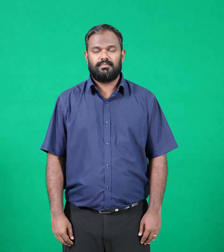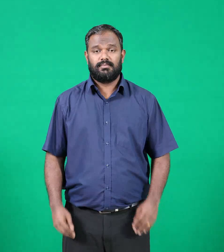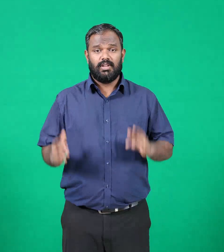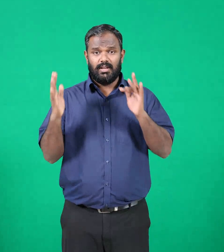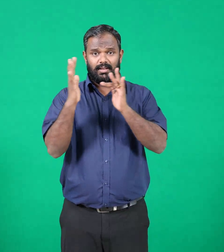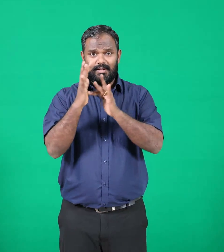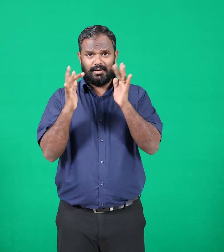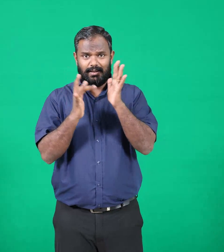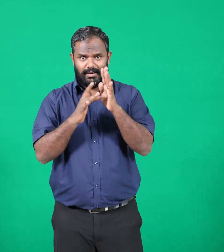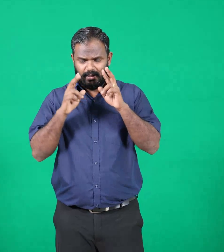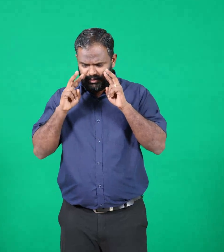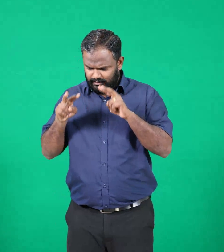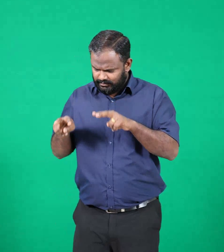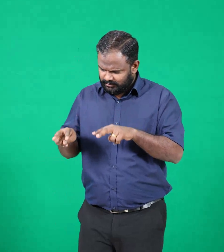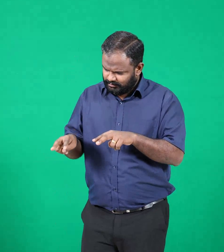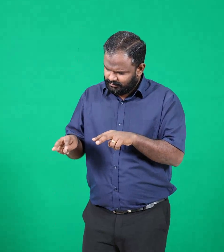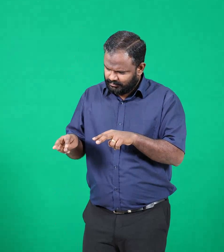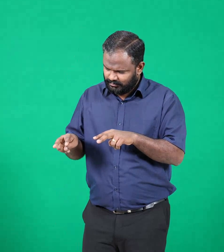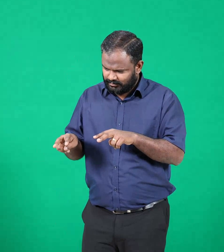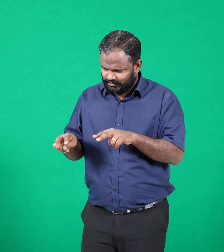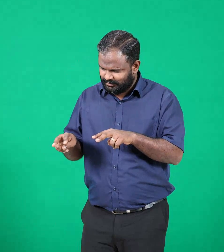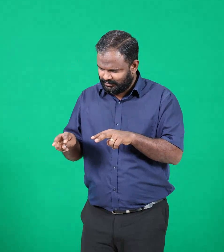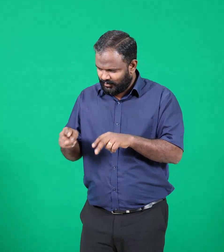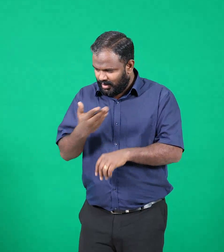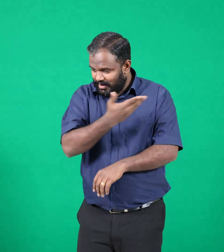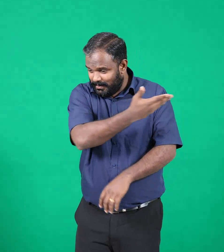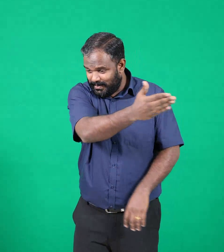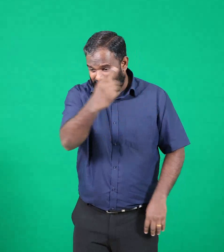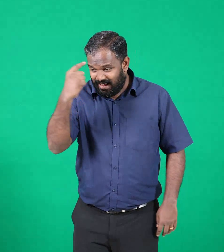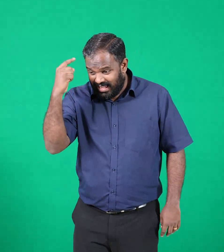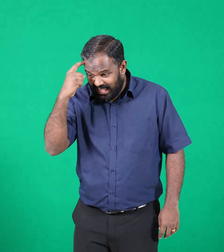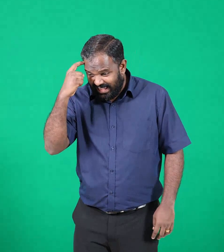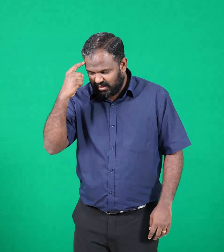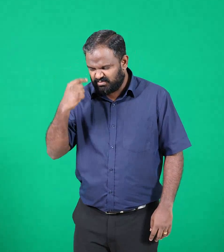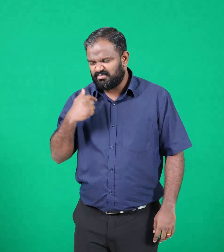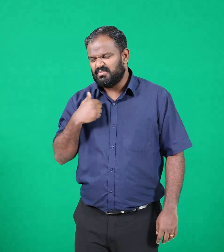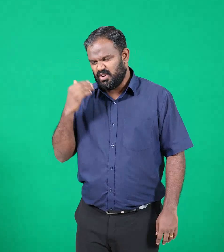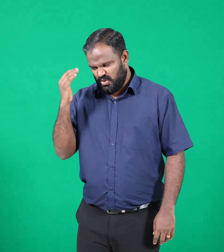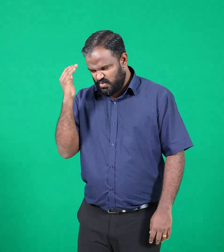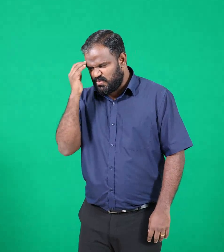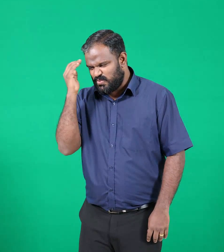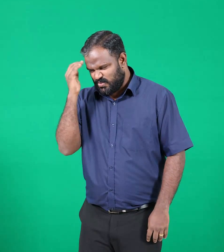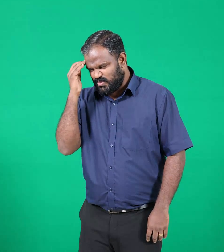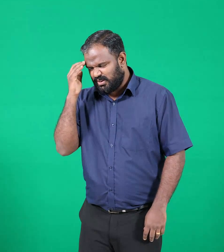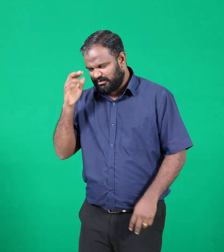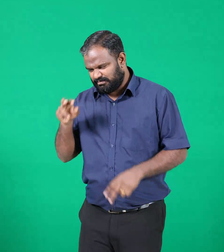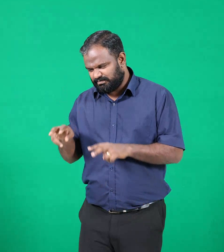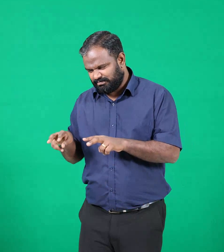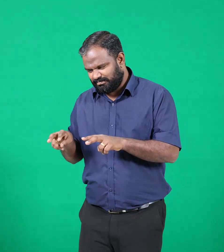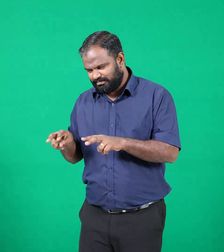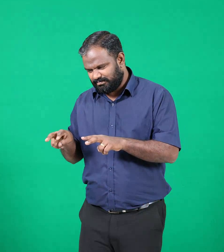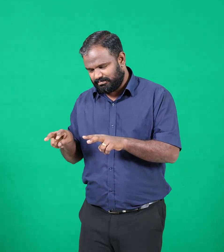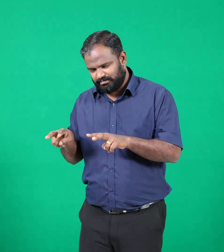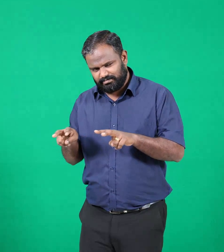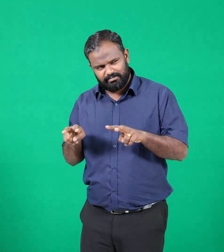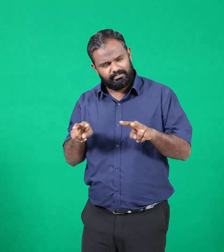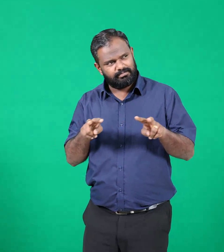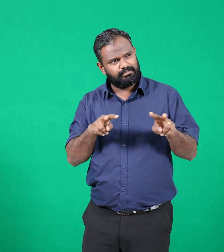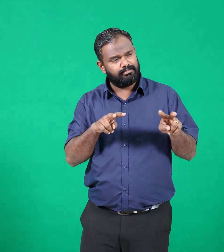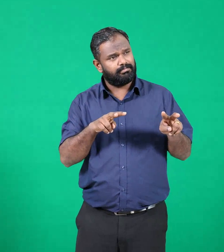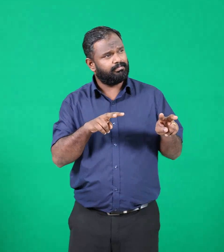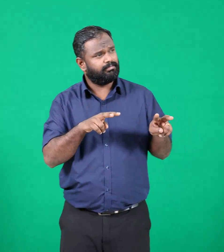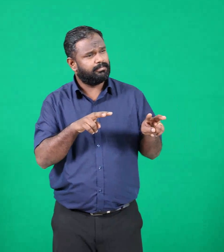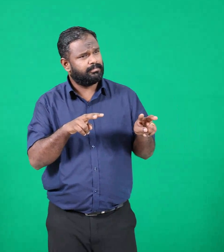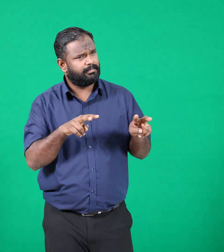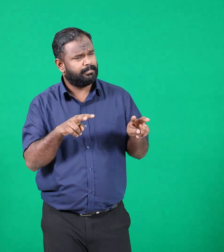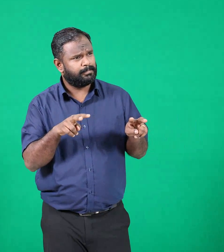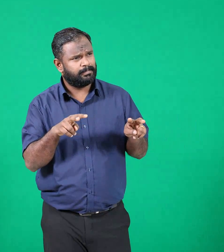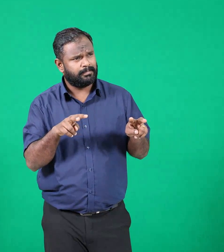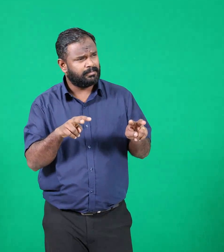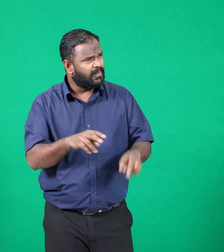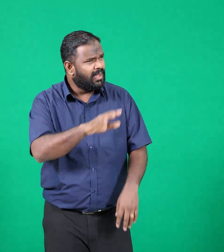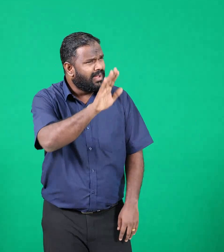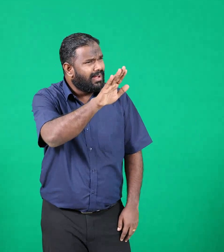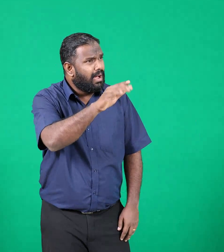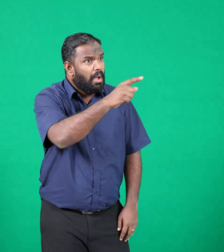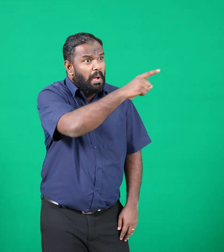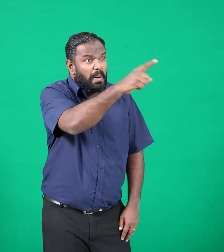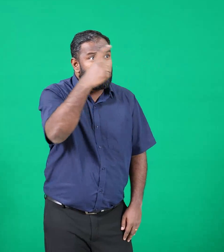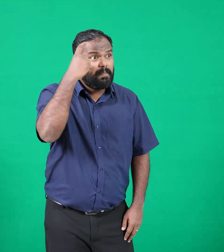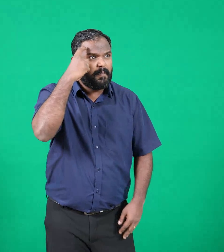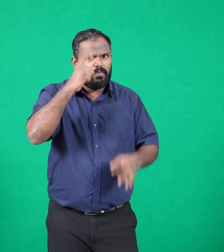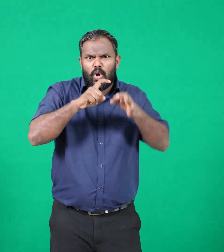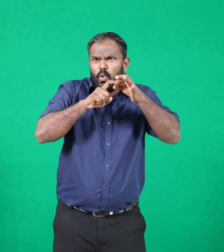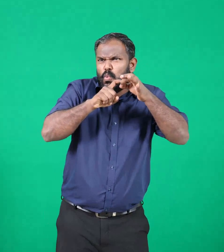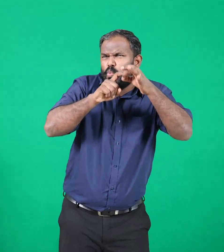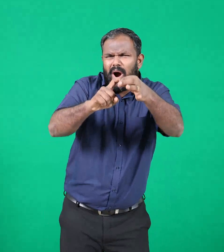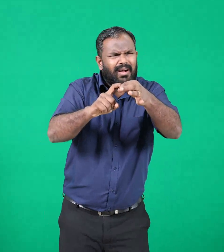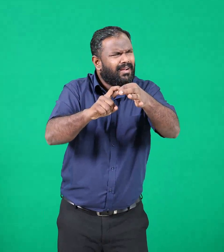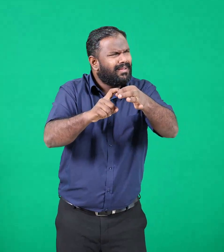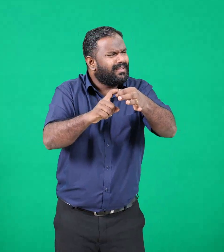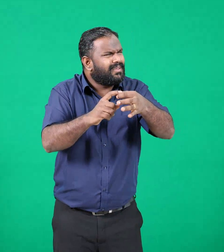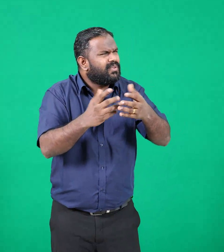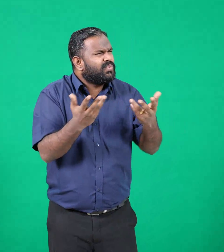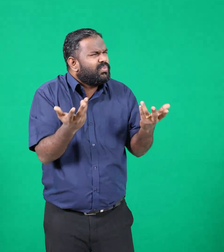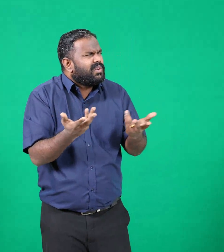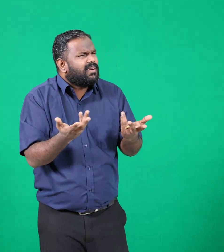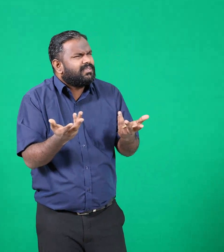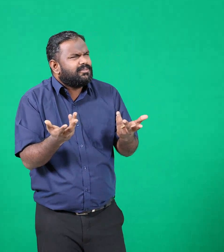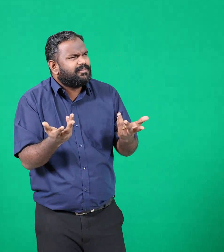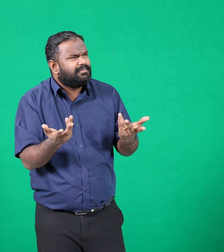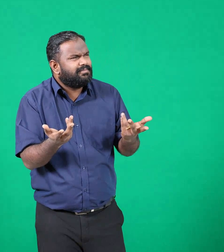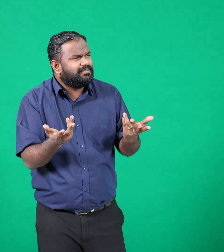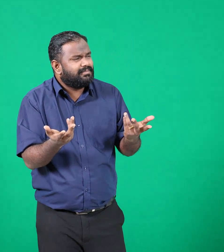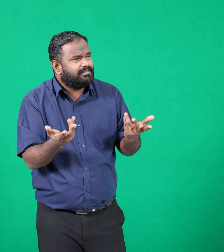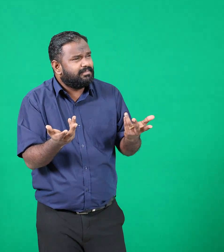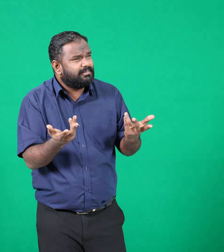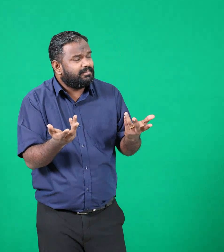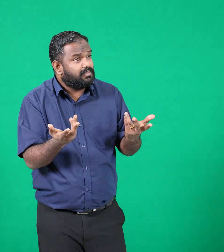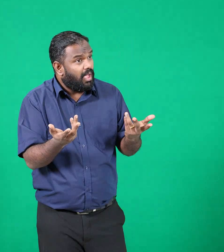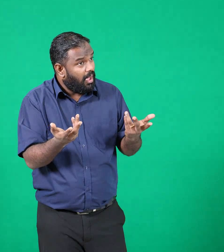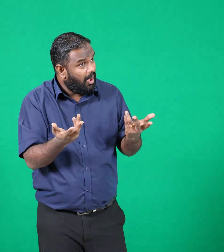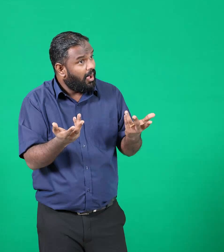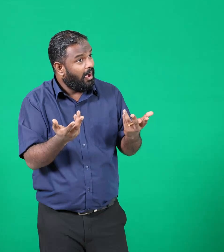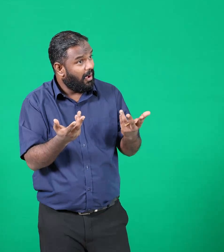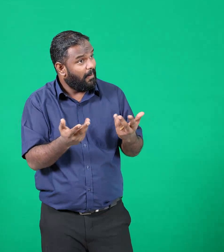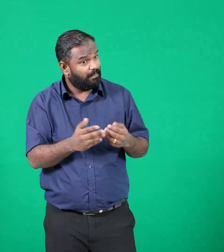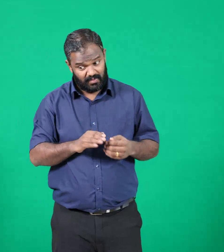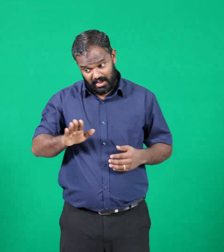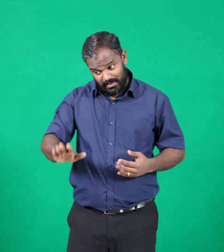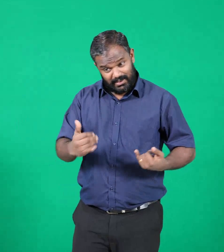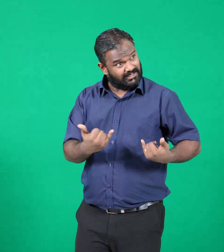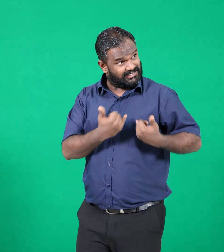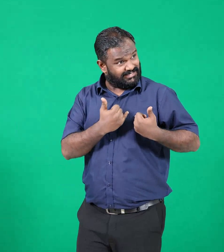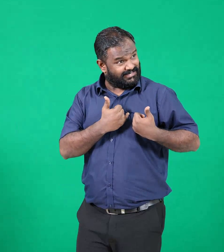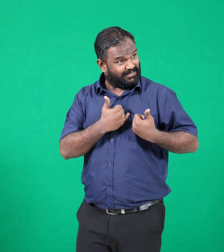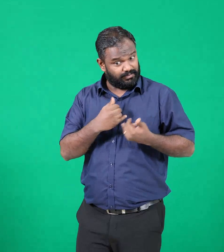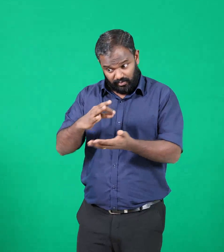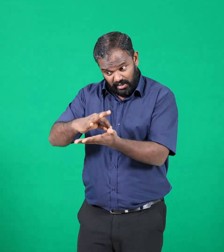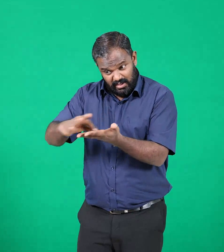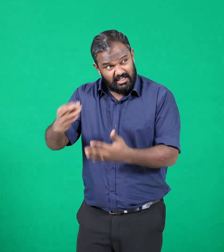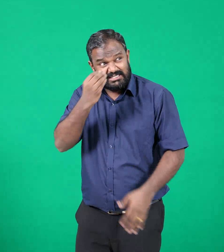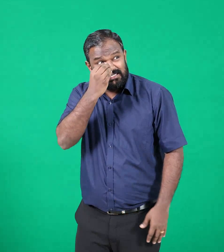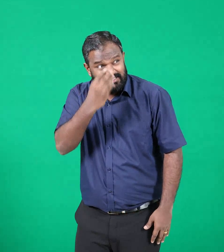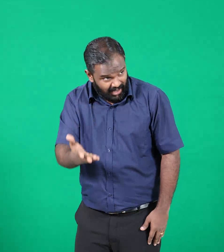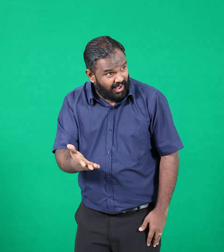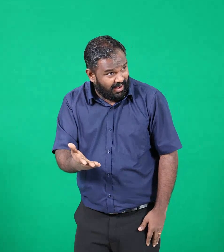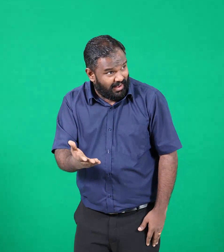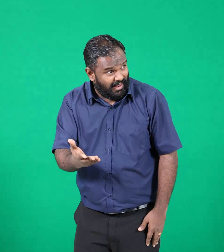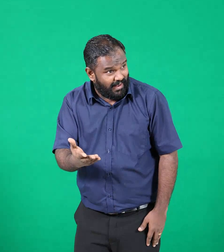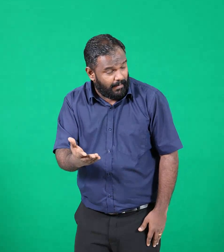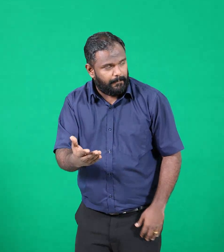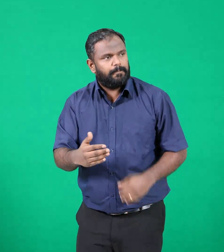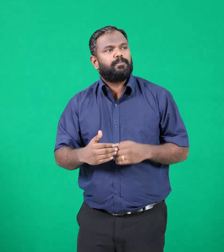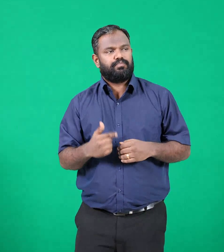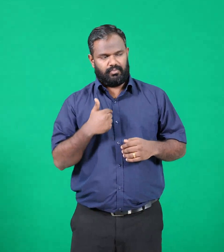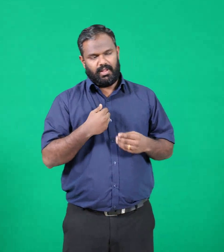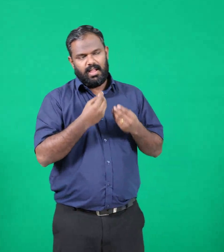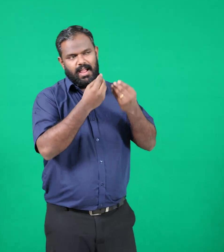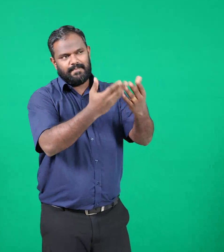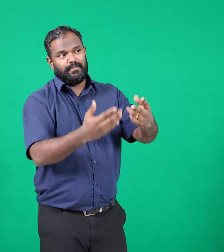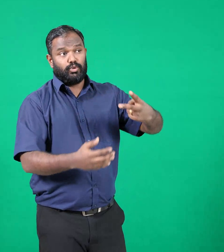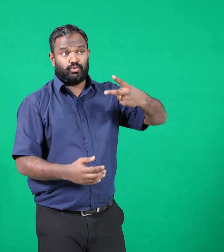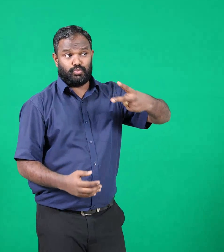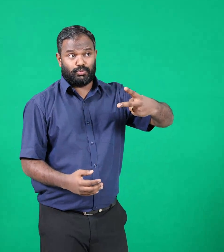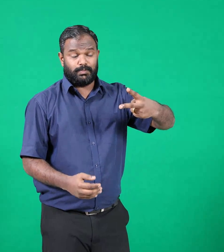Knowing what they were thinking, Jesus replied, "Why are you thinking these things in your hearts?